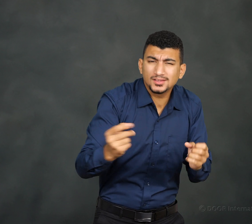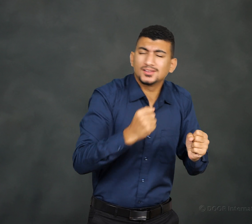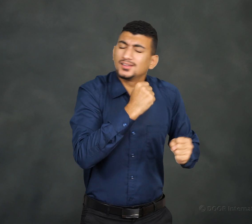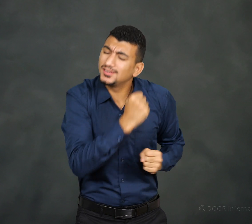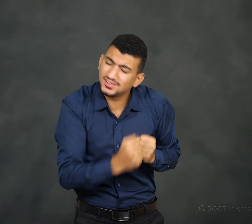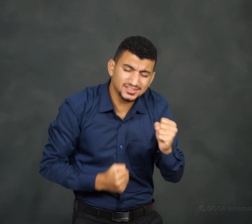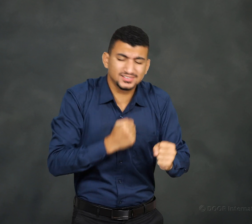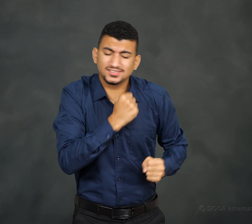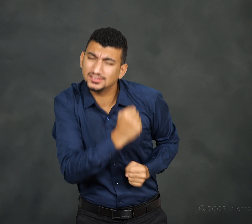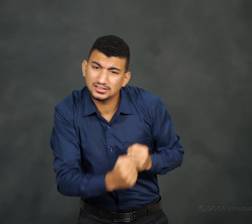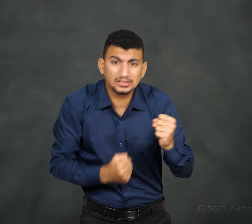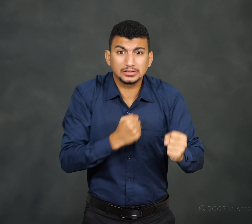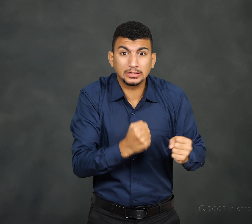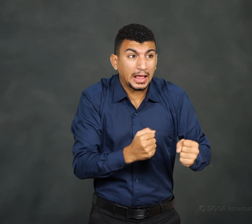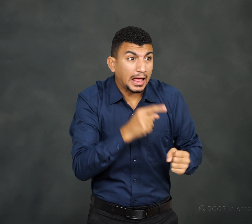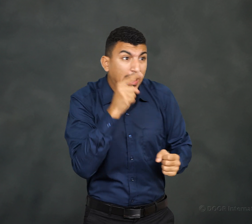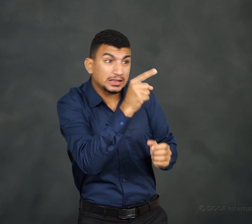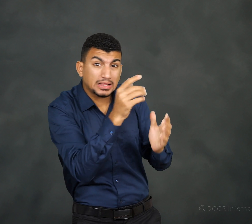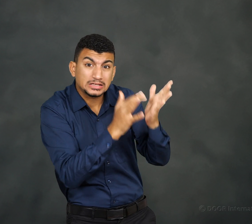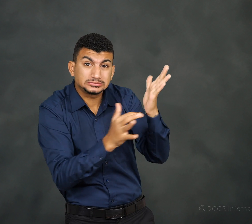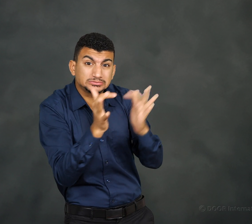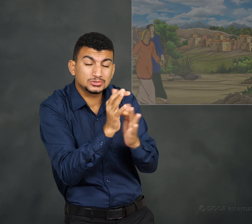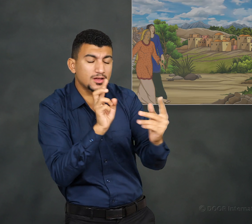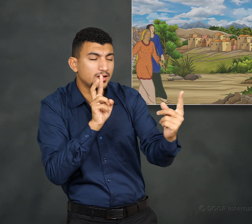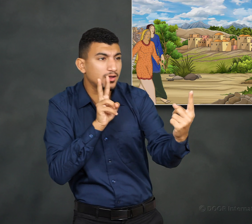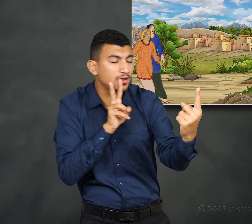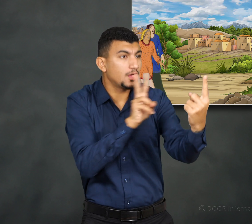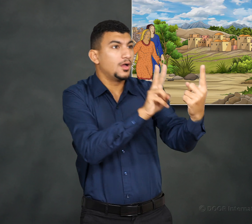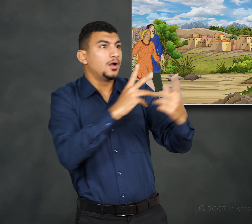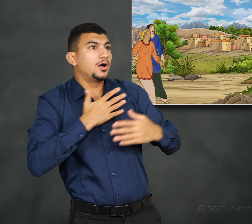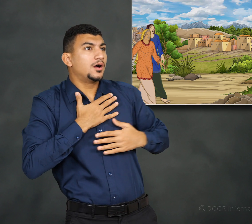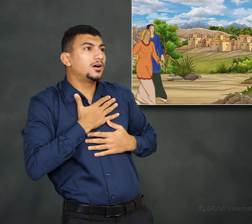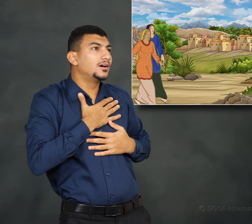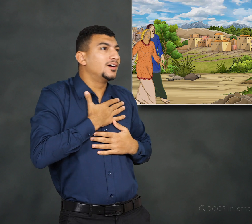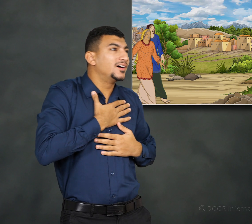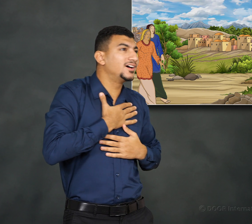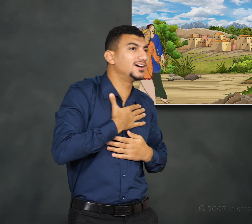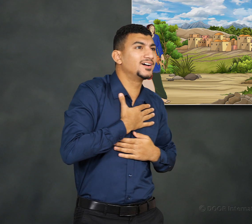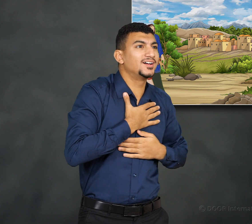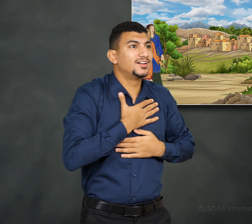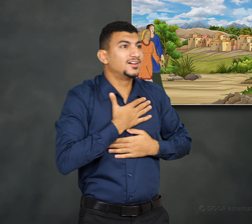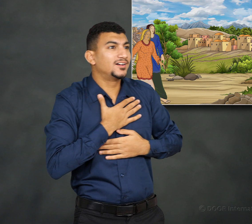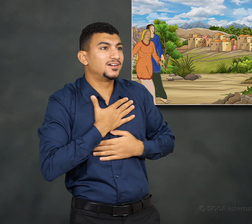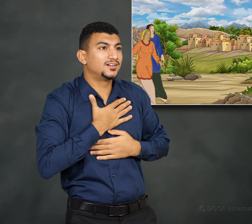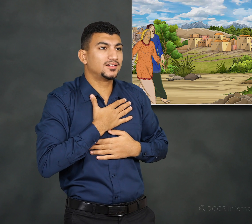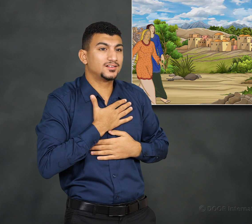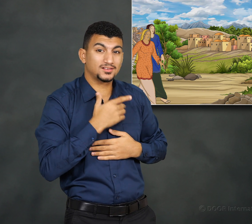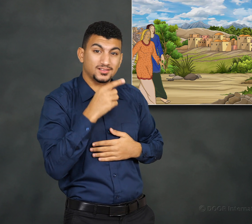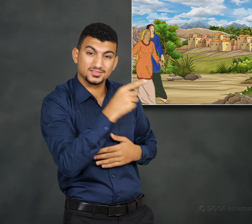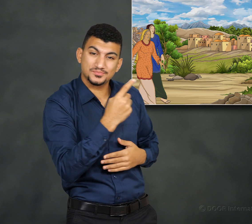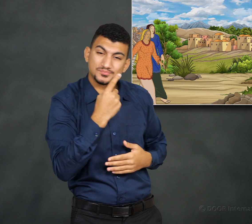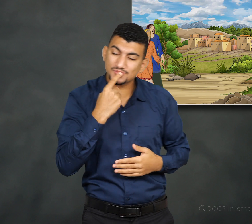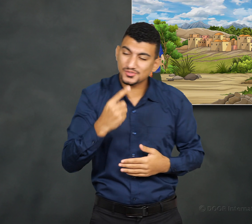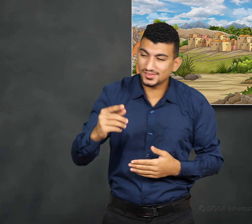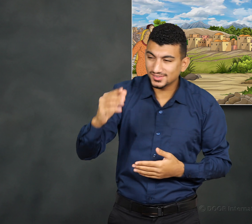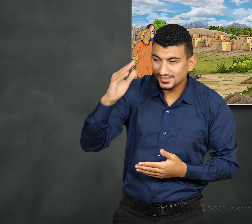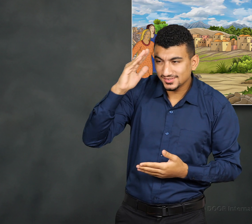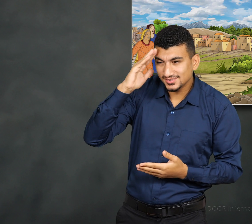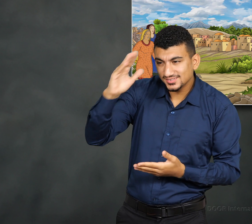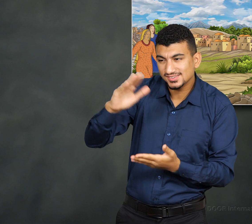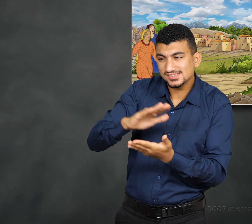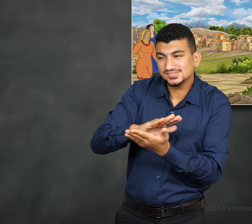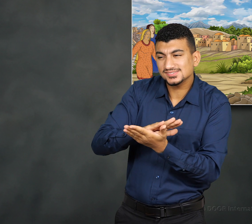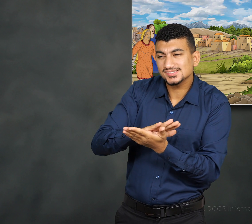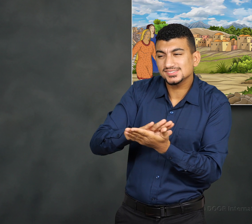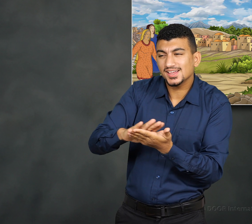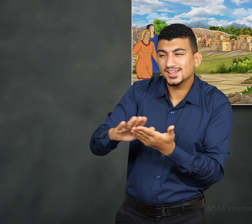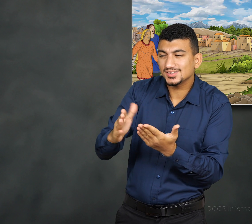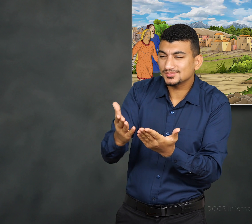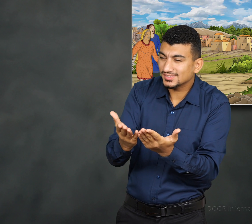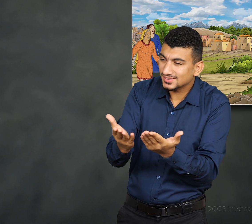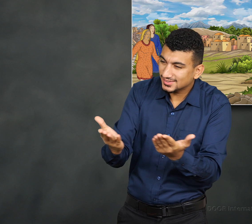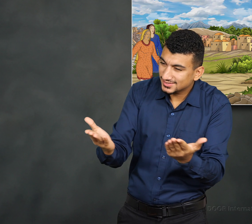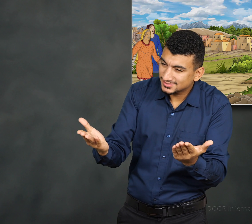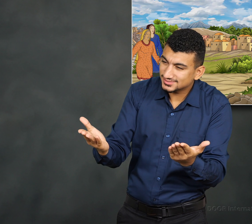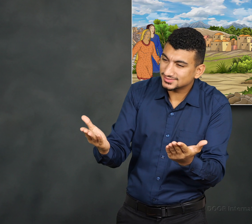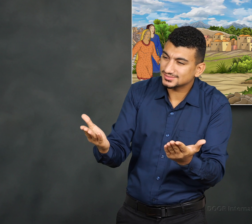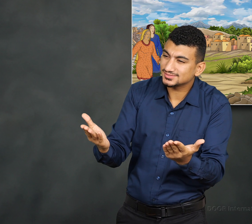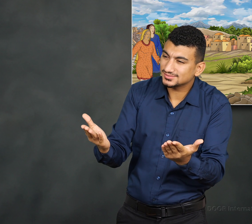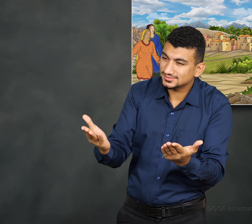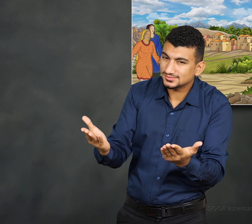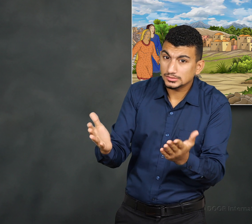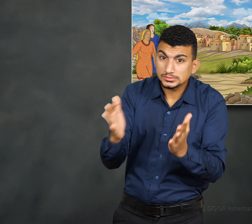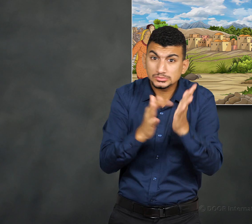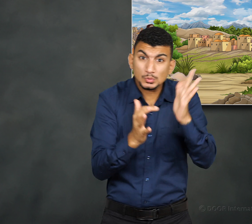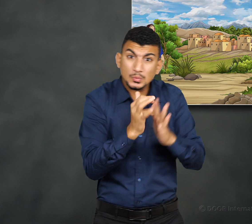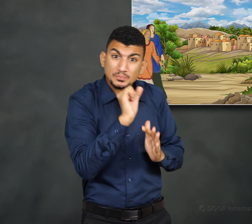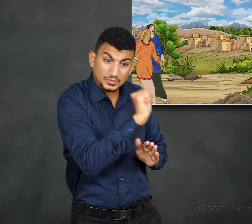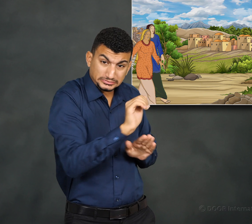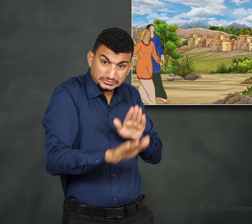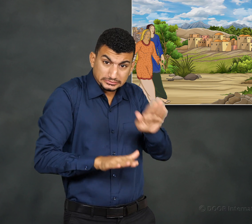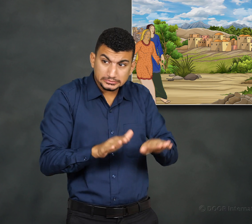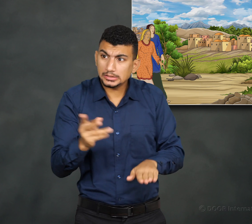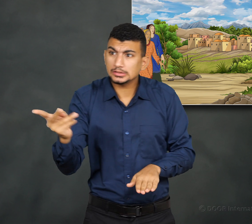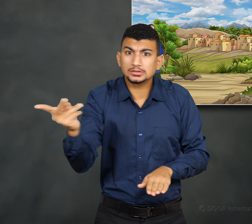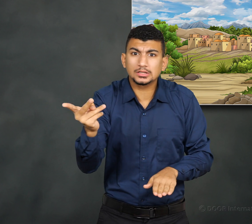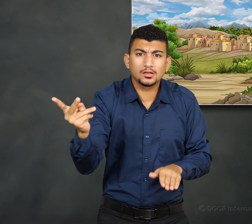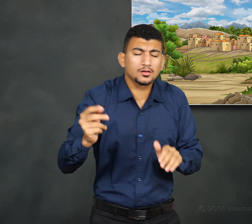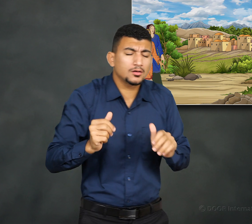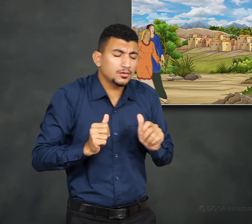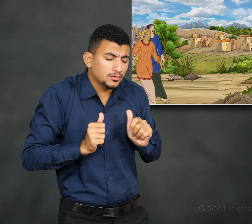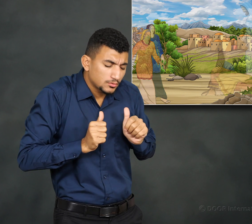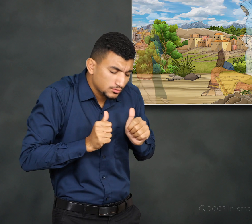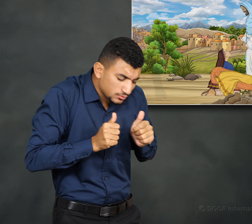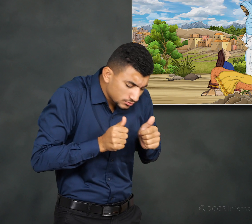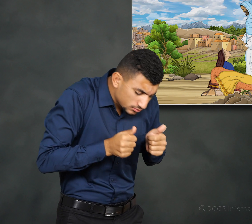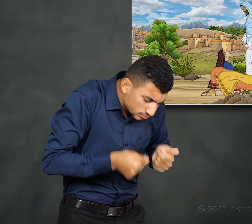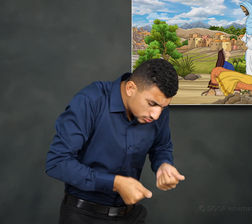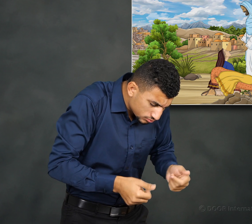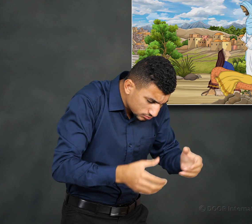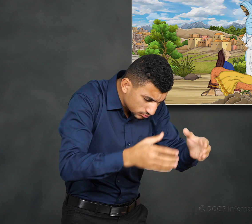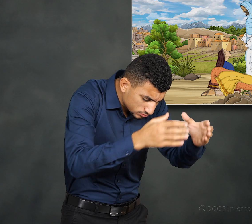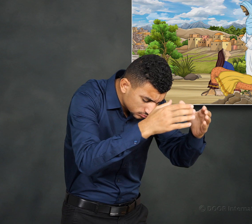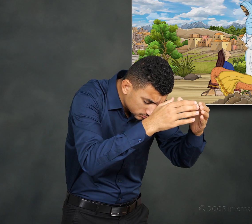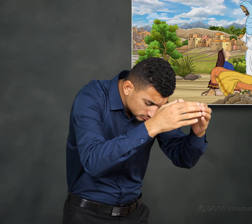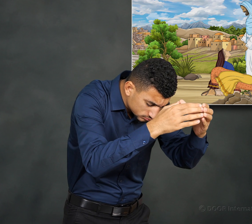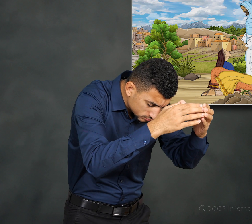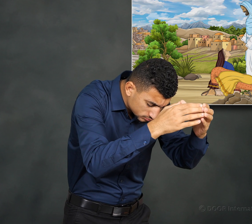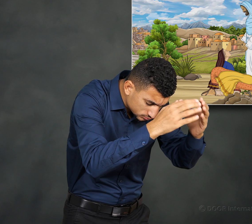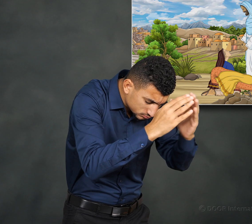Suddenly Jesus met them and said, “Greetings!”